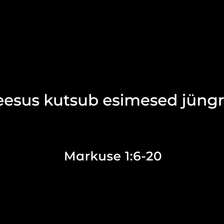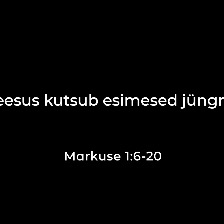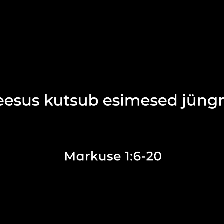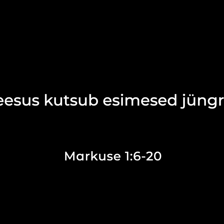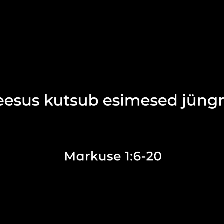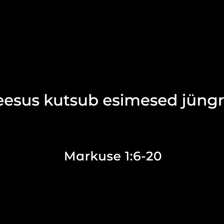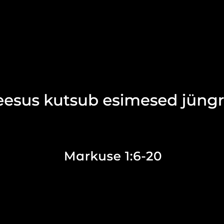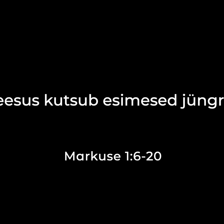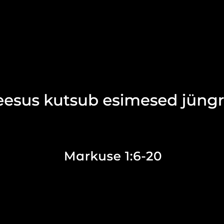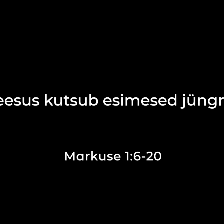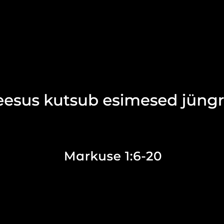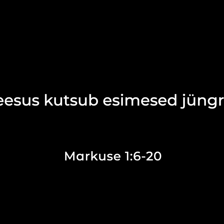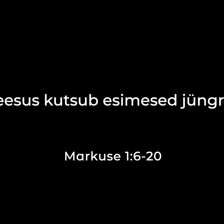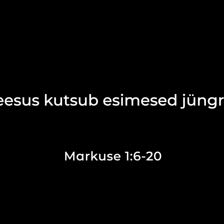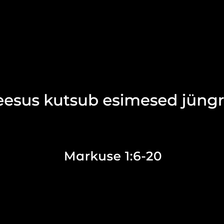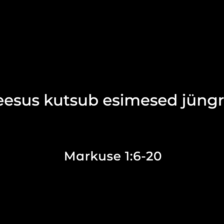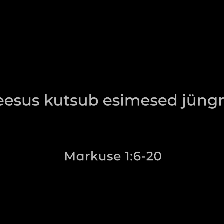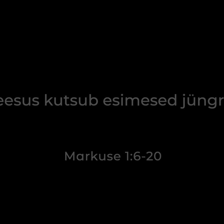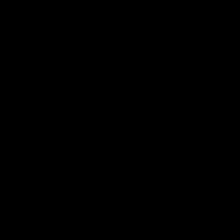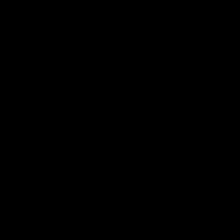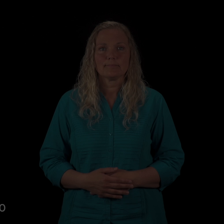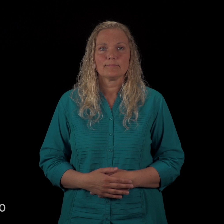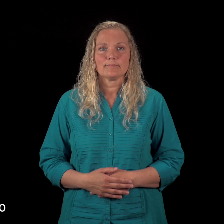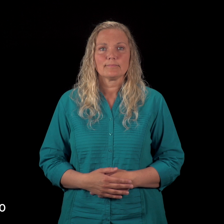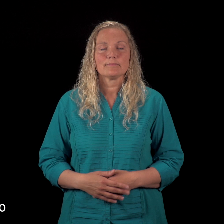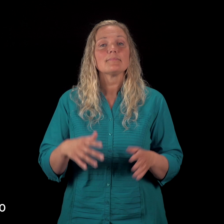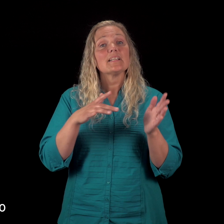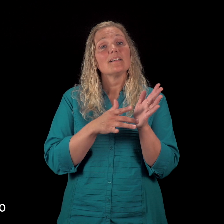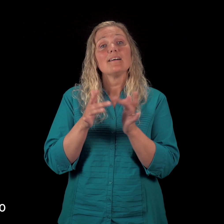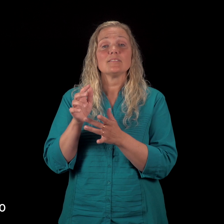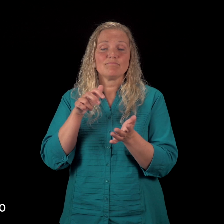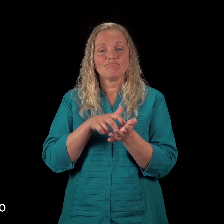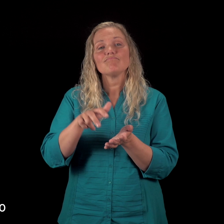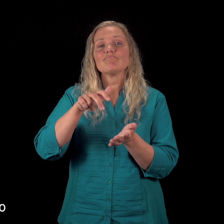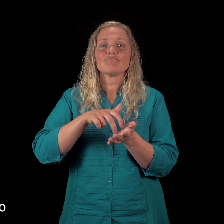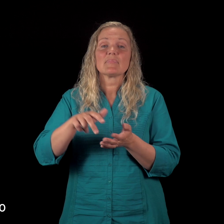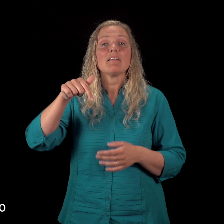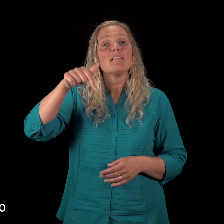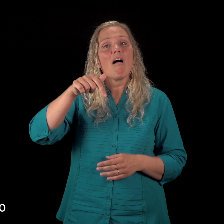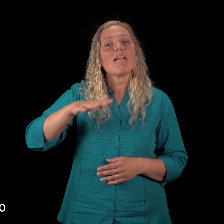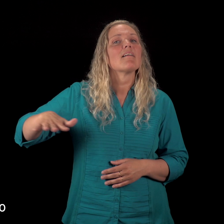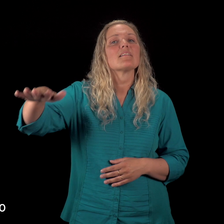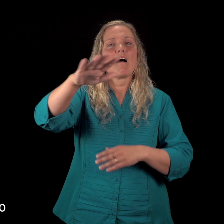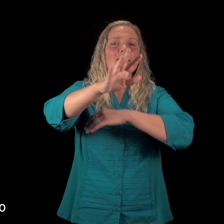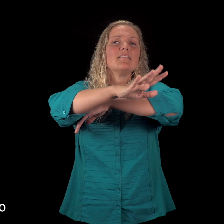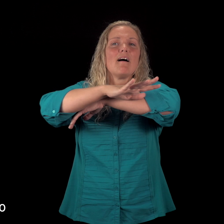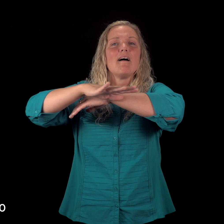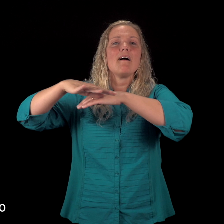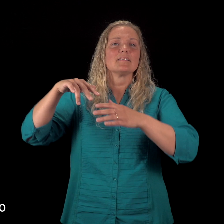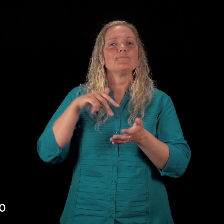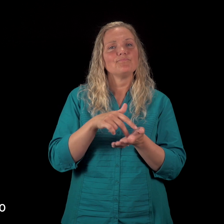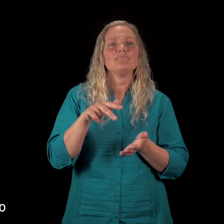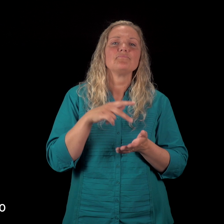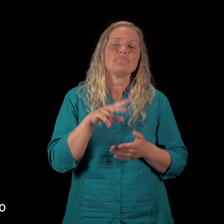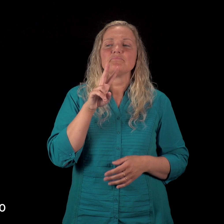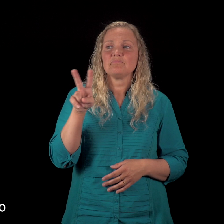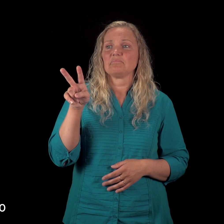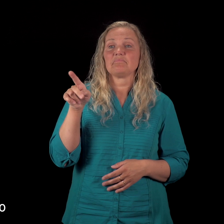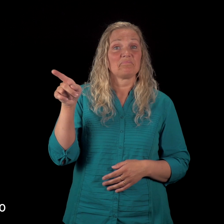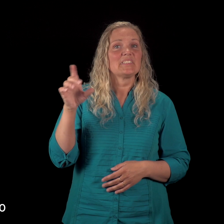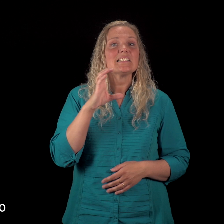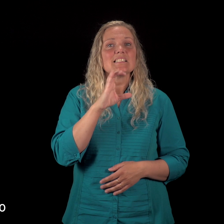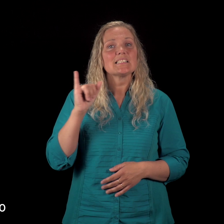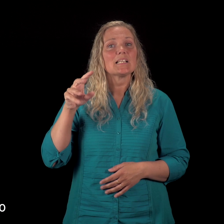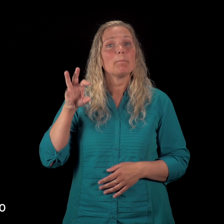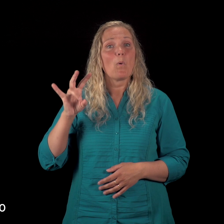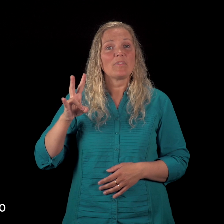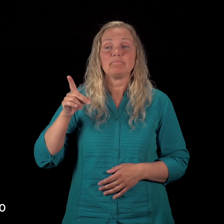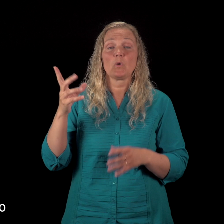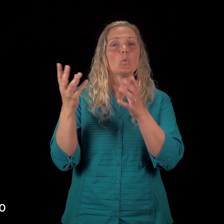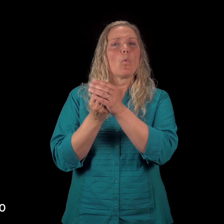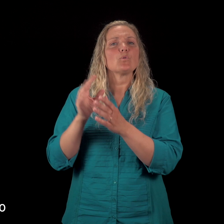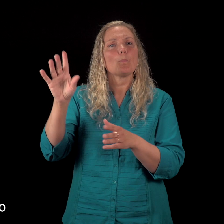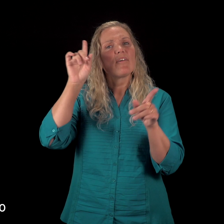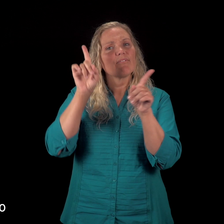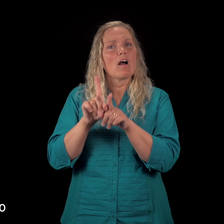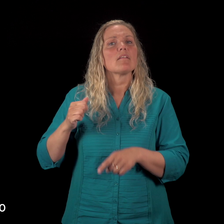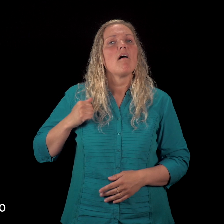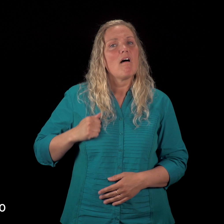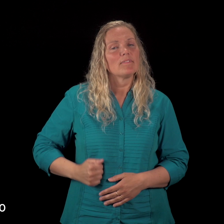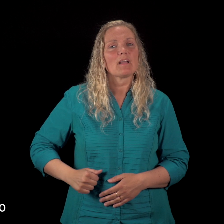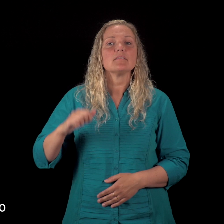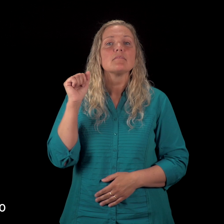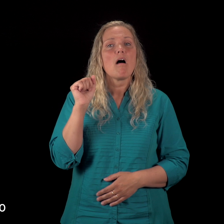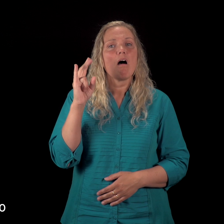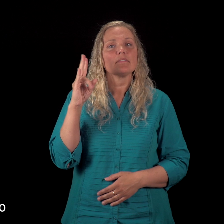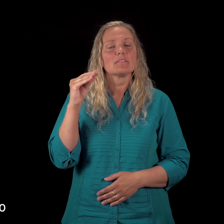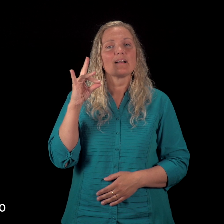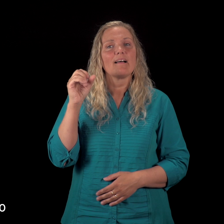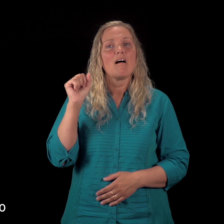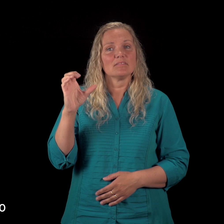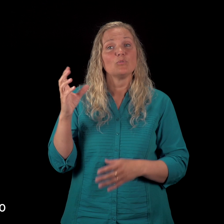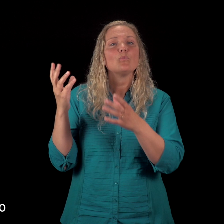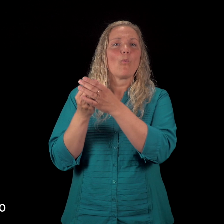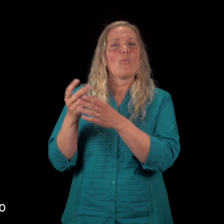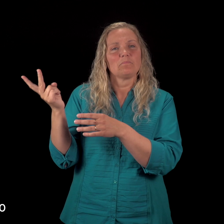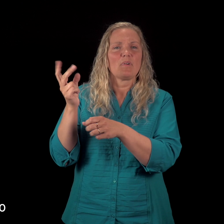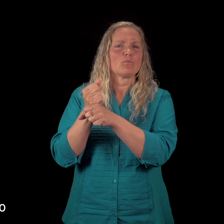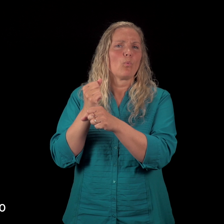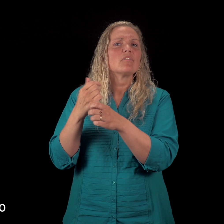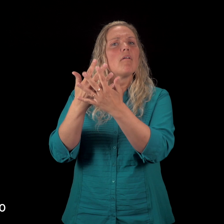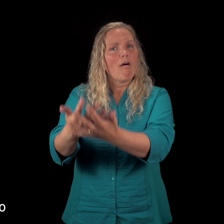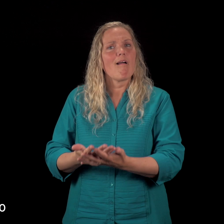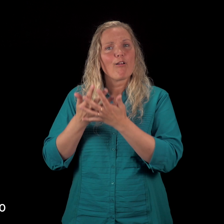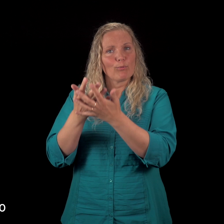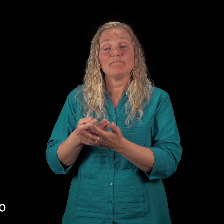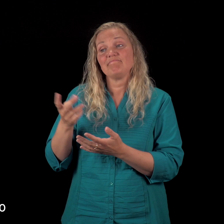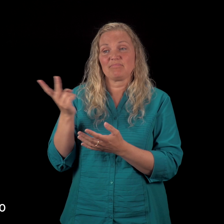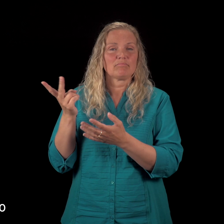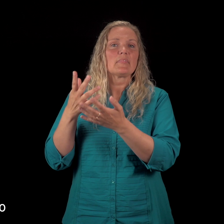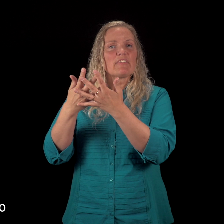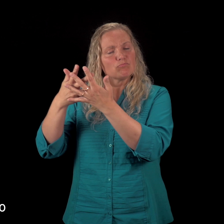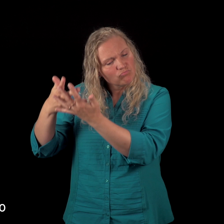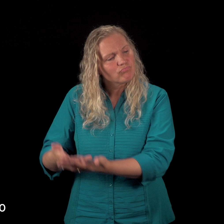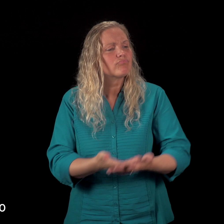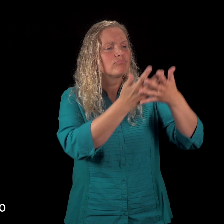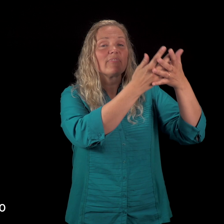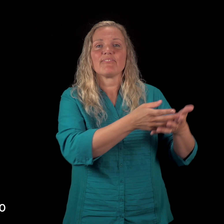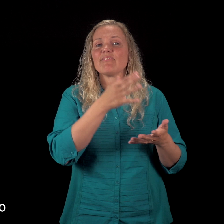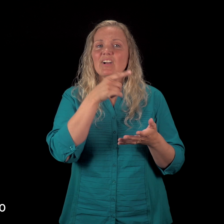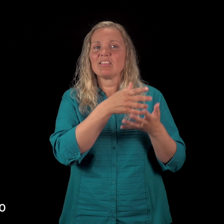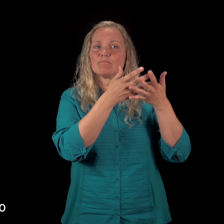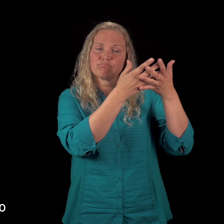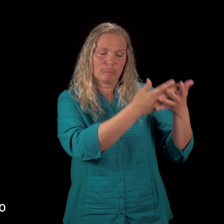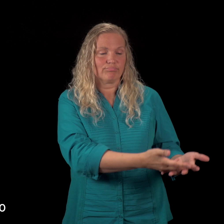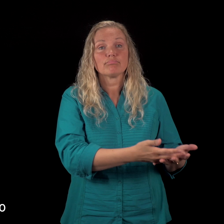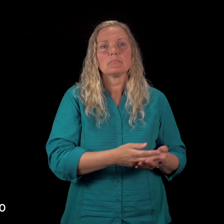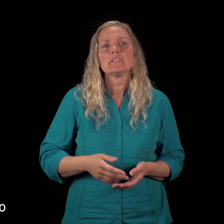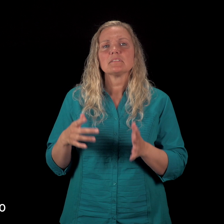As Jesus was walking beside the Sea of Galilee, He saw Simon and his brother Andrew. They were casting a net into the sea, for they were fishermen.